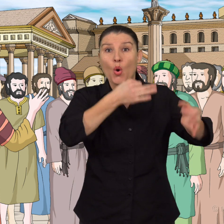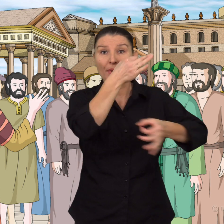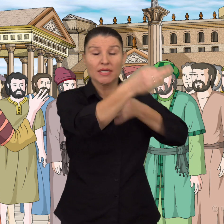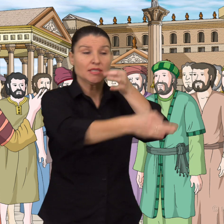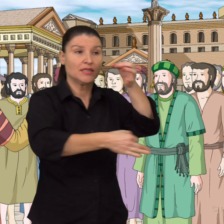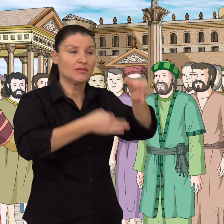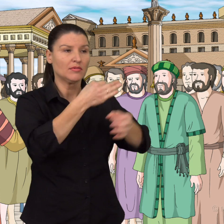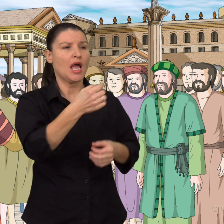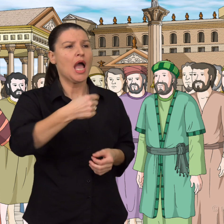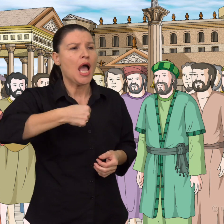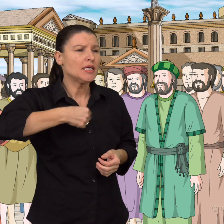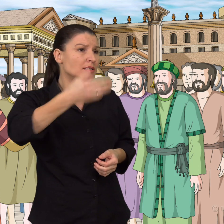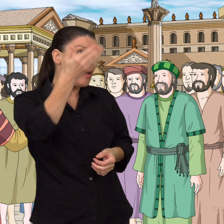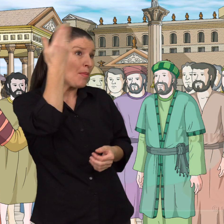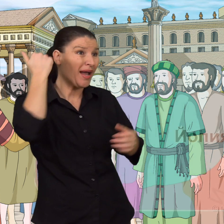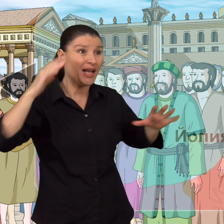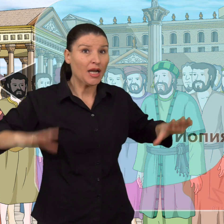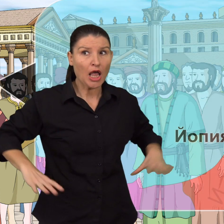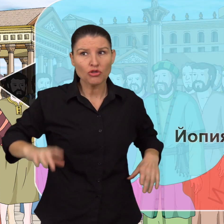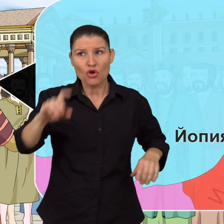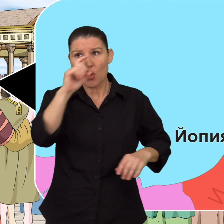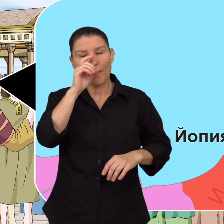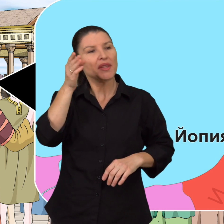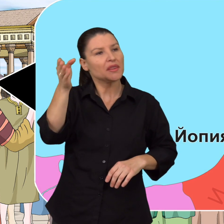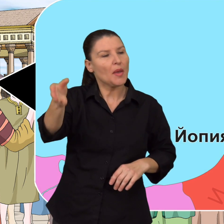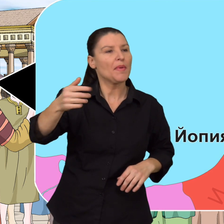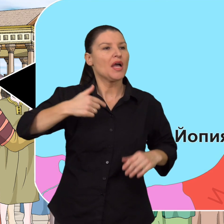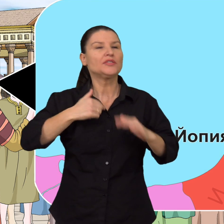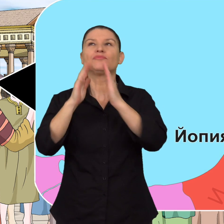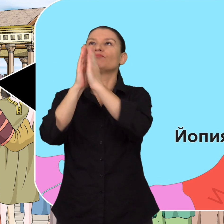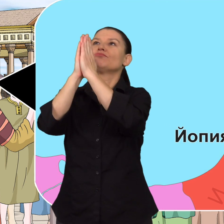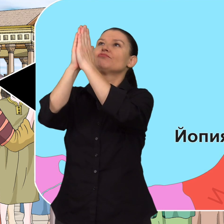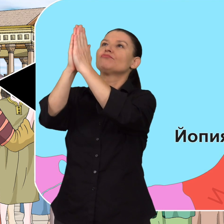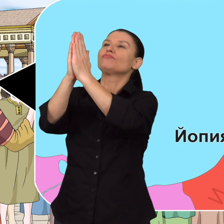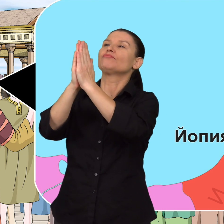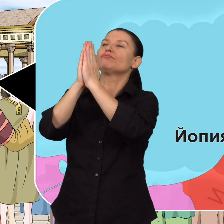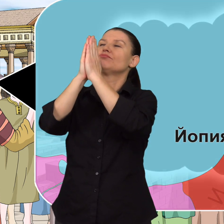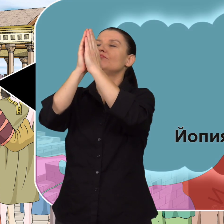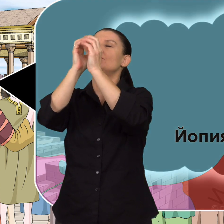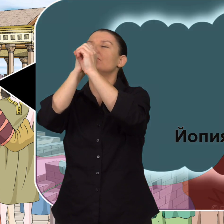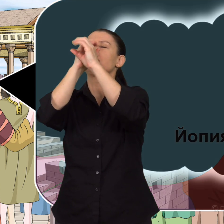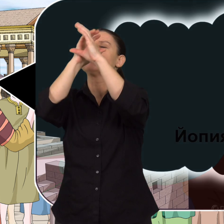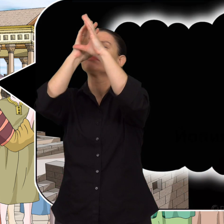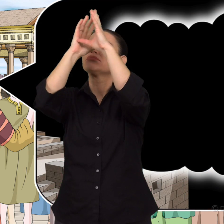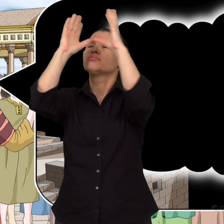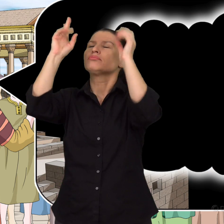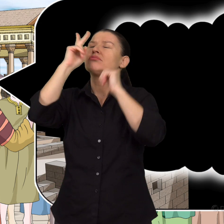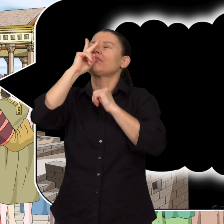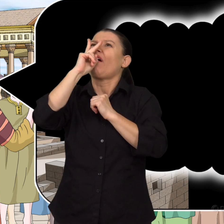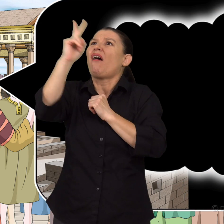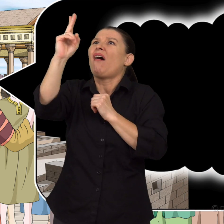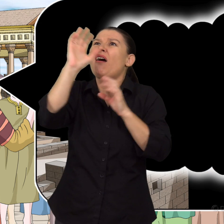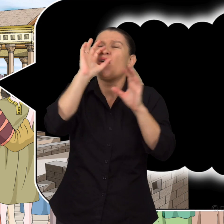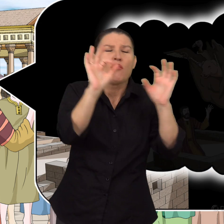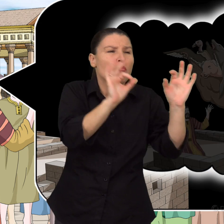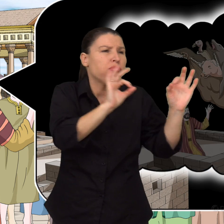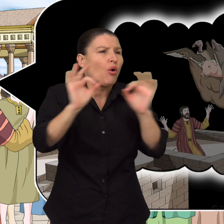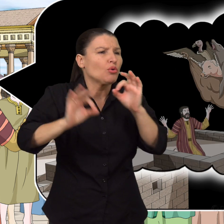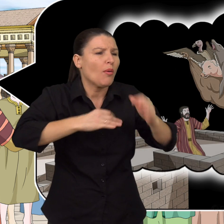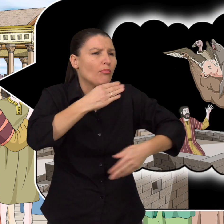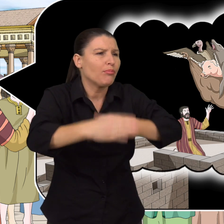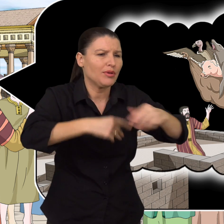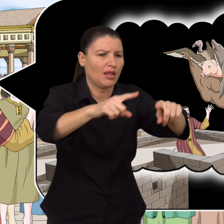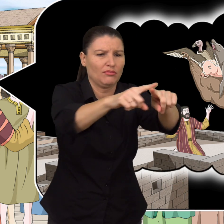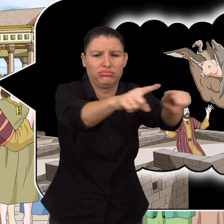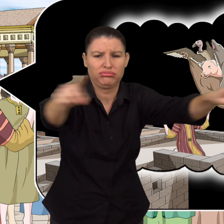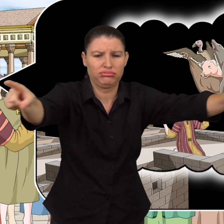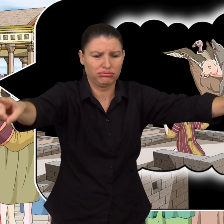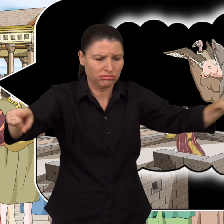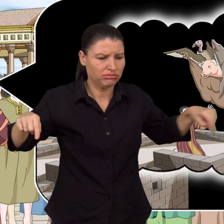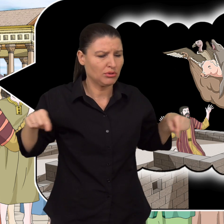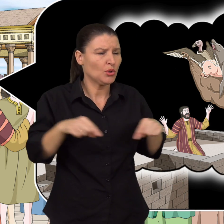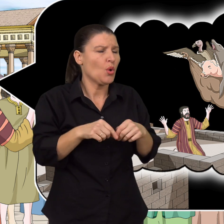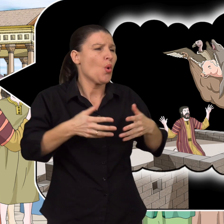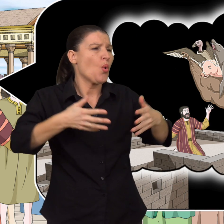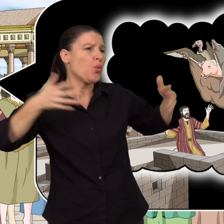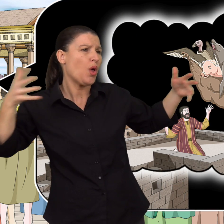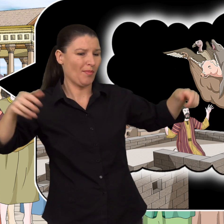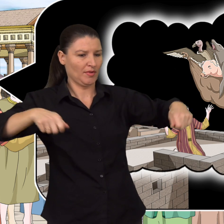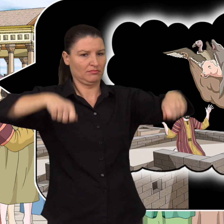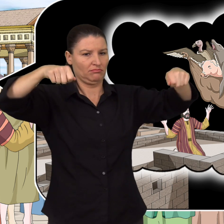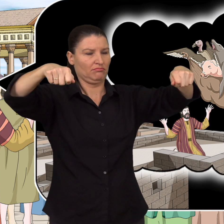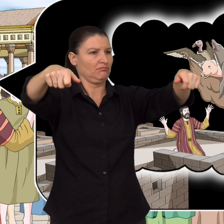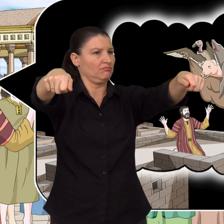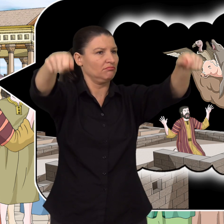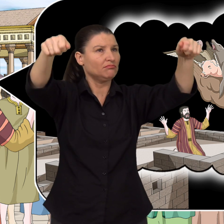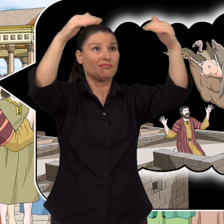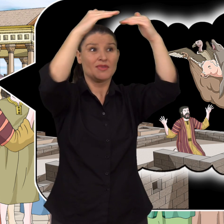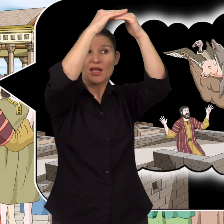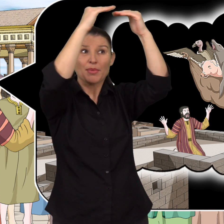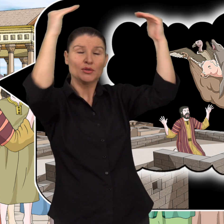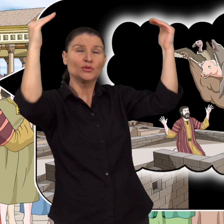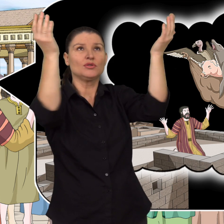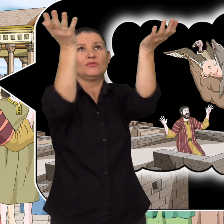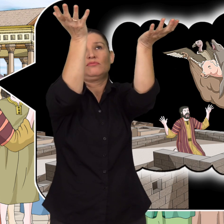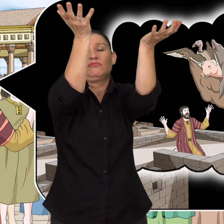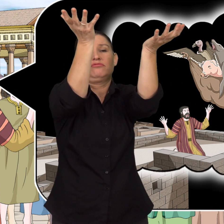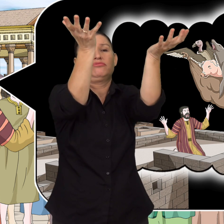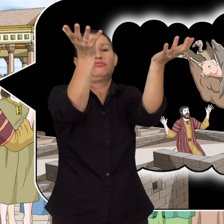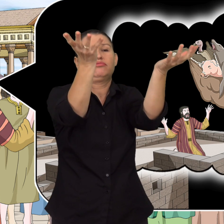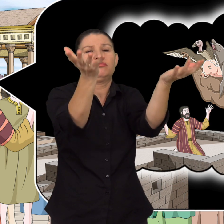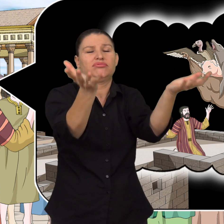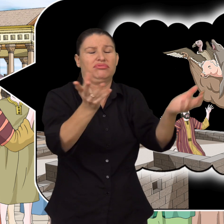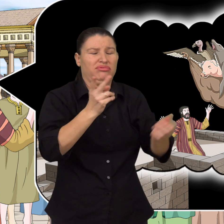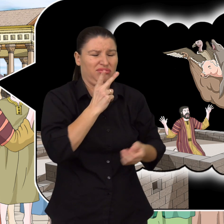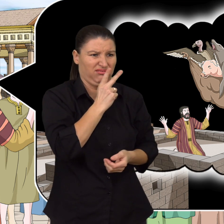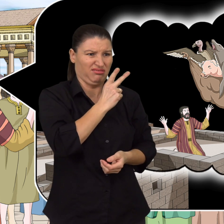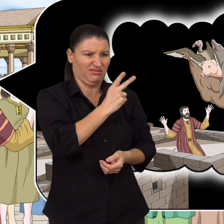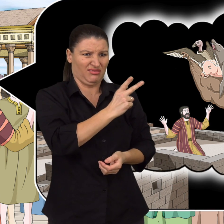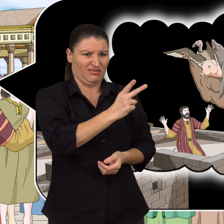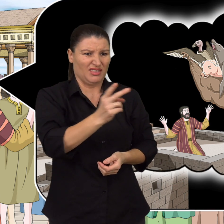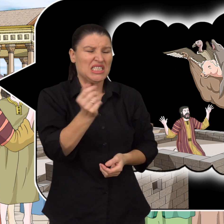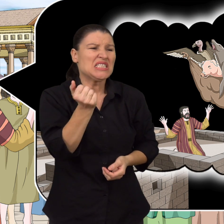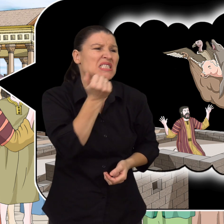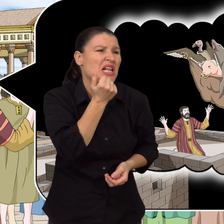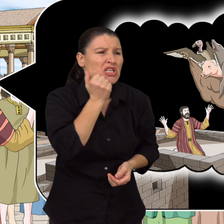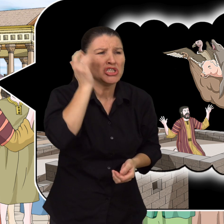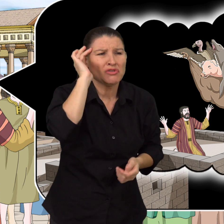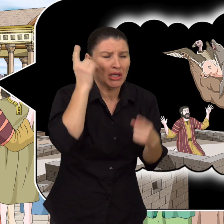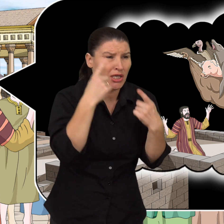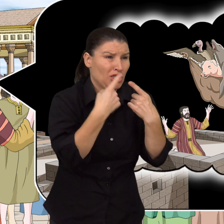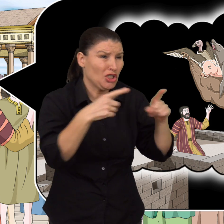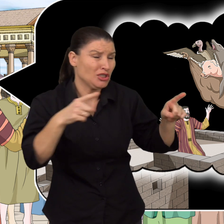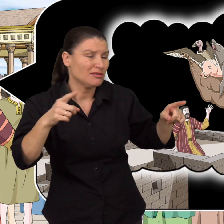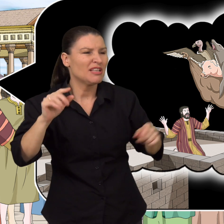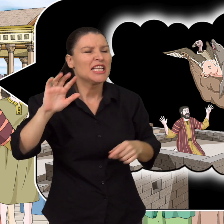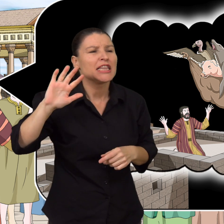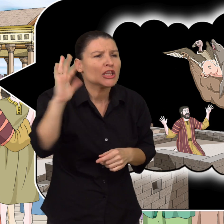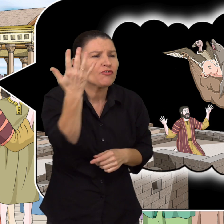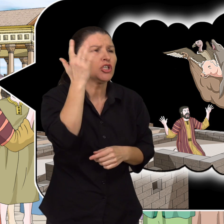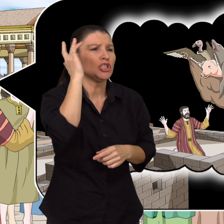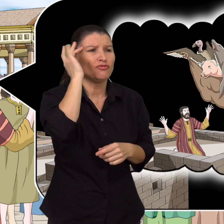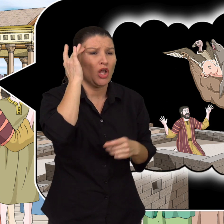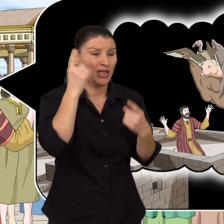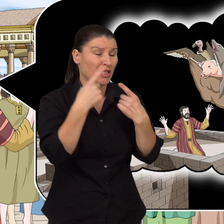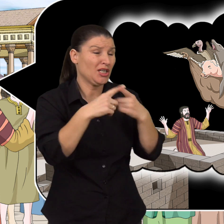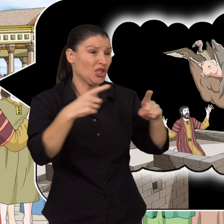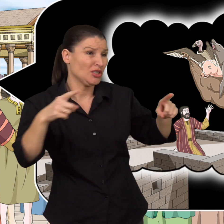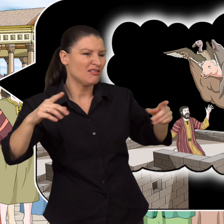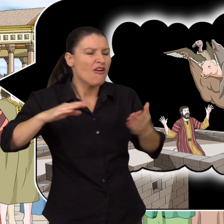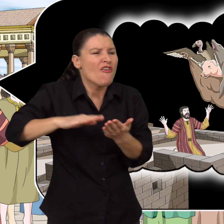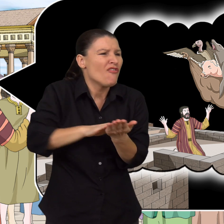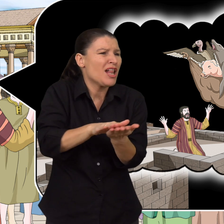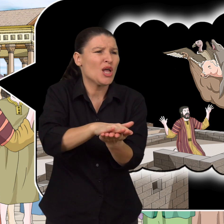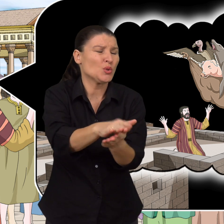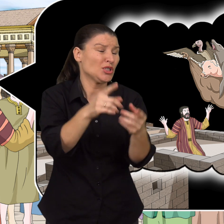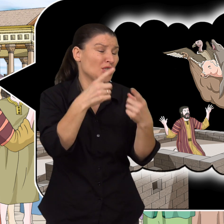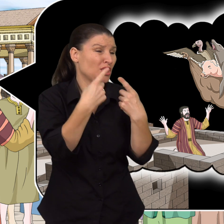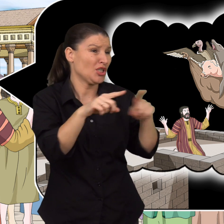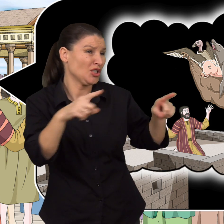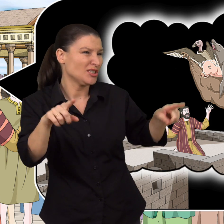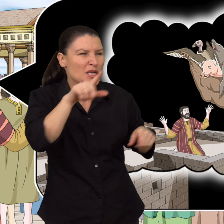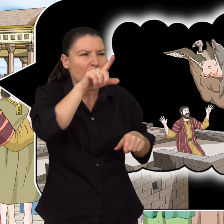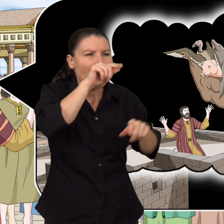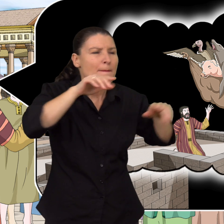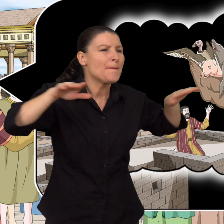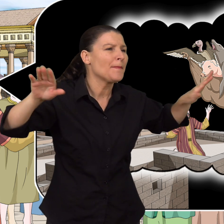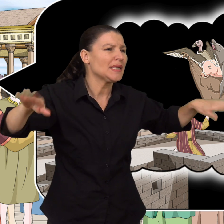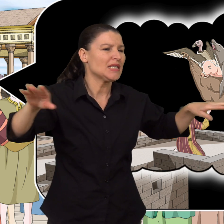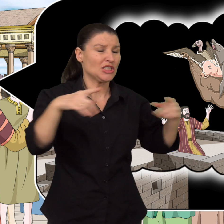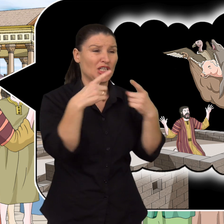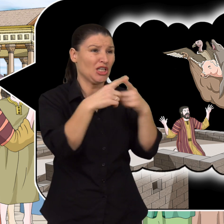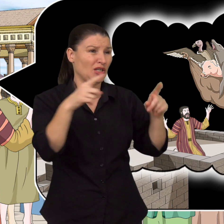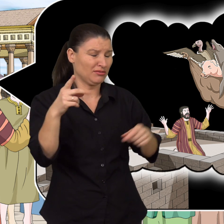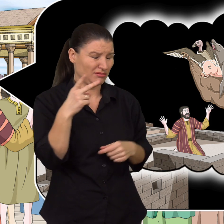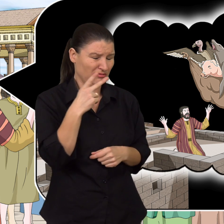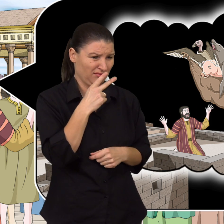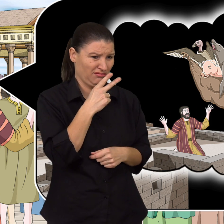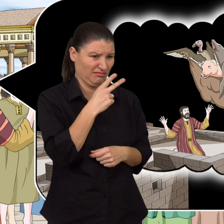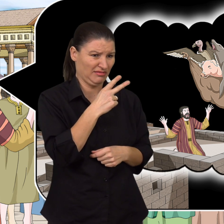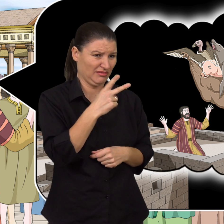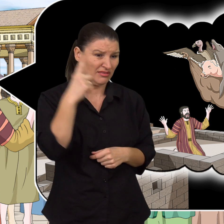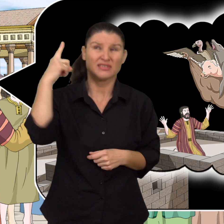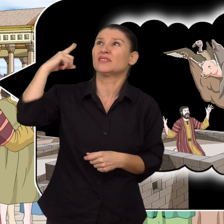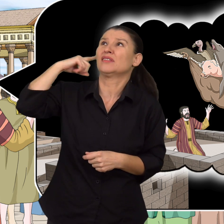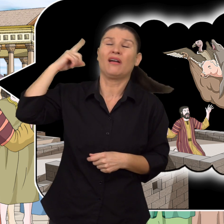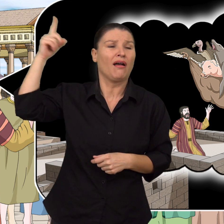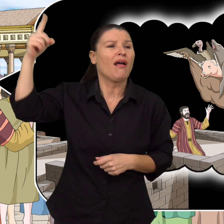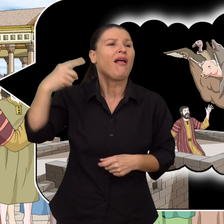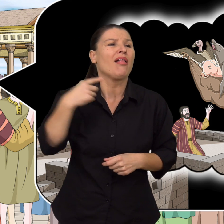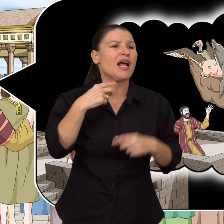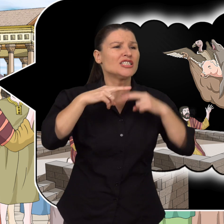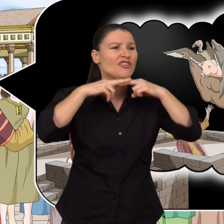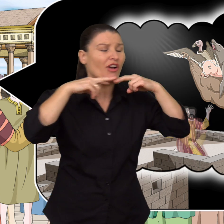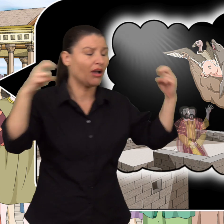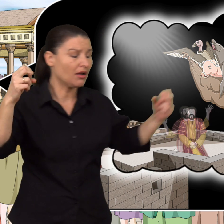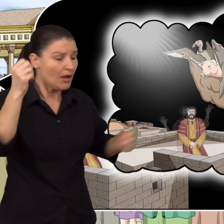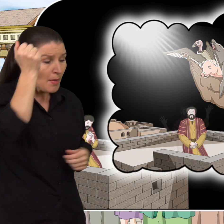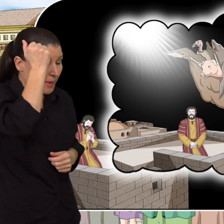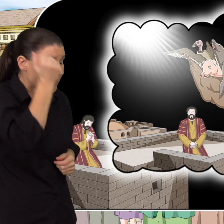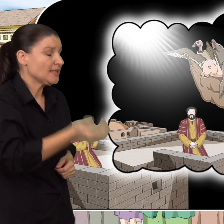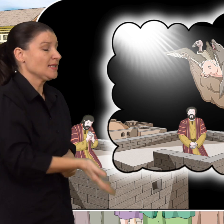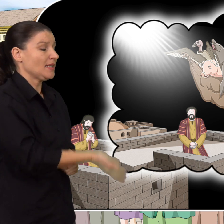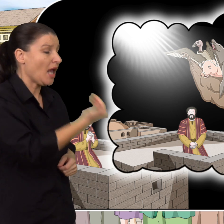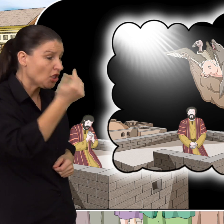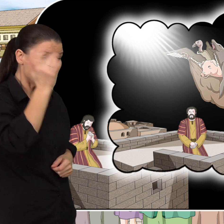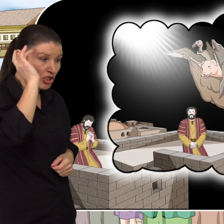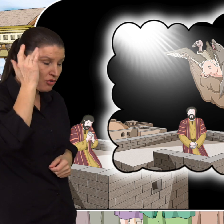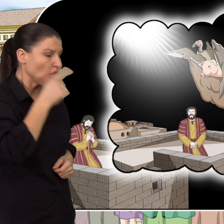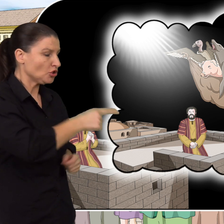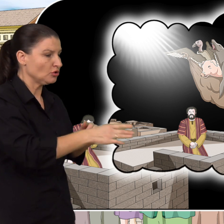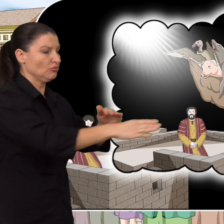But Peter began and explained to them the whole sequence of events: “I was in the city of Joppa praying, and in a trance I saw a vision of something like a large sheet being let down from heaven by its four corners, and it came right down to me. I looked at it closely and saw four-footed animals of the earth, wild beasts, reptiles, and birds of the air.